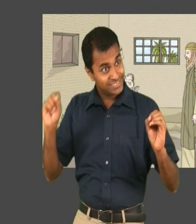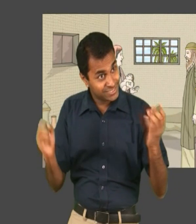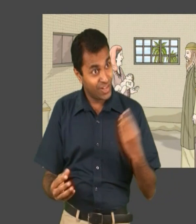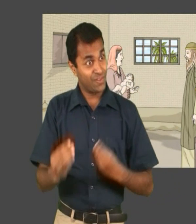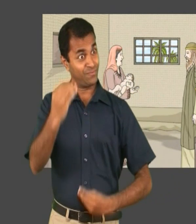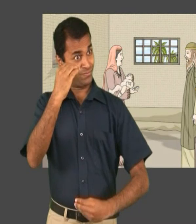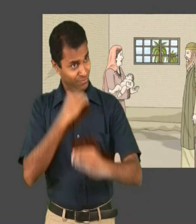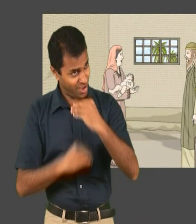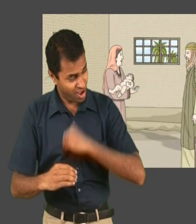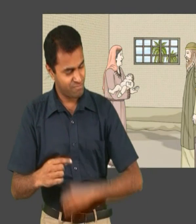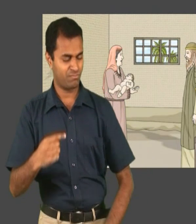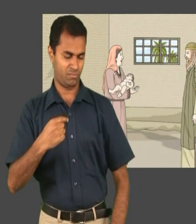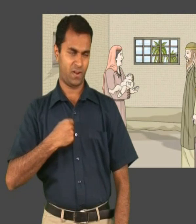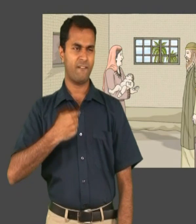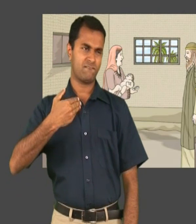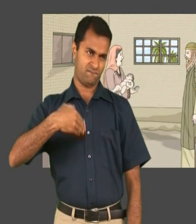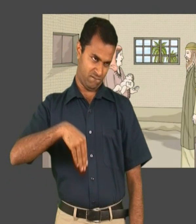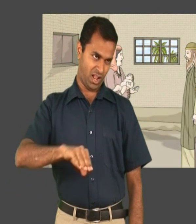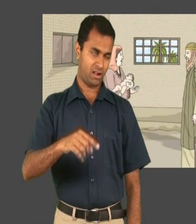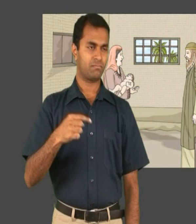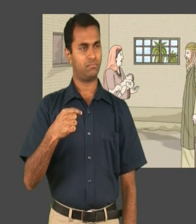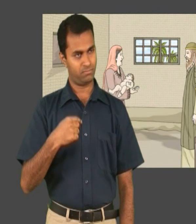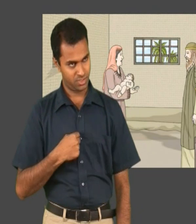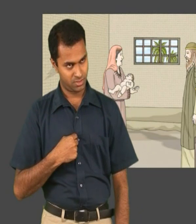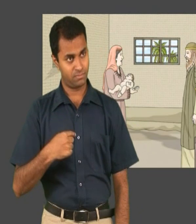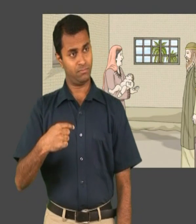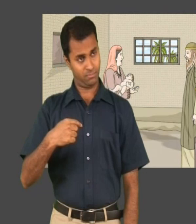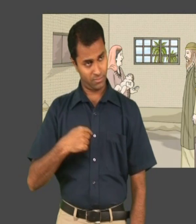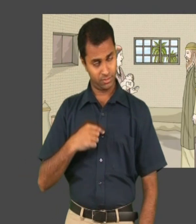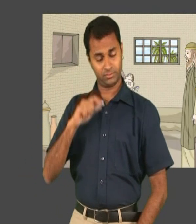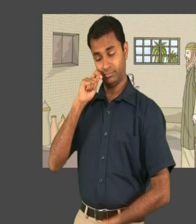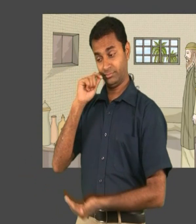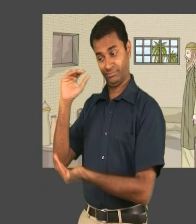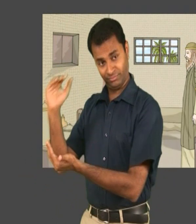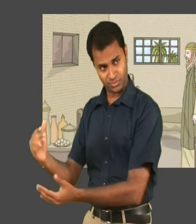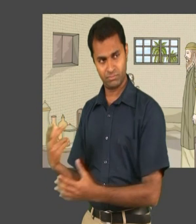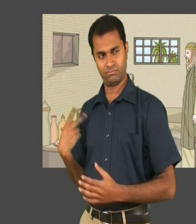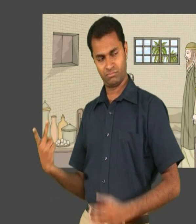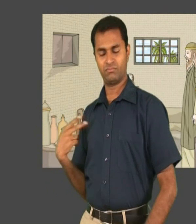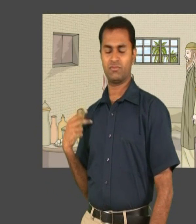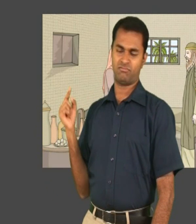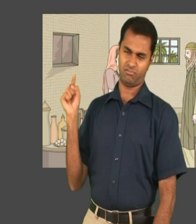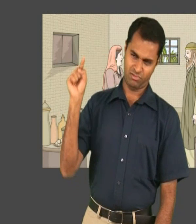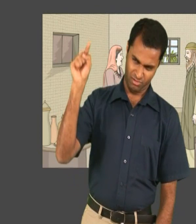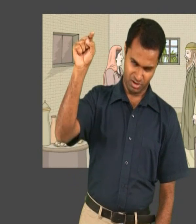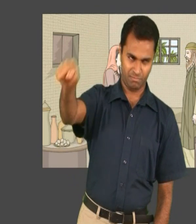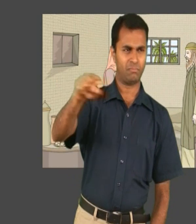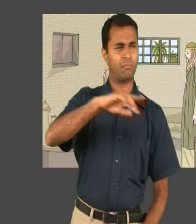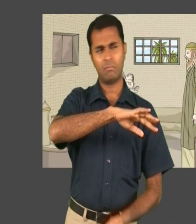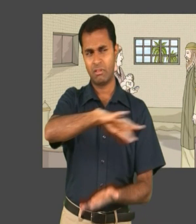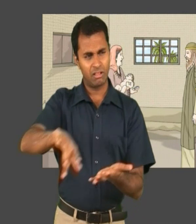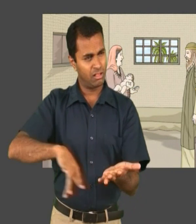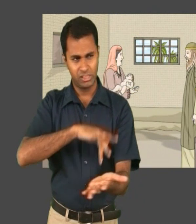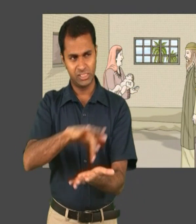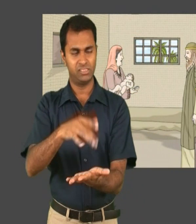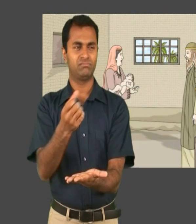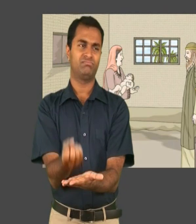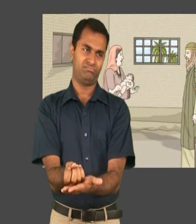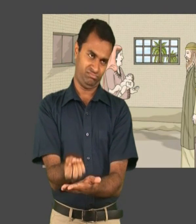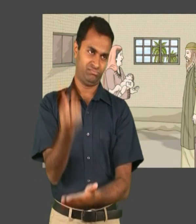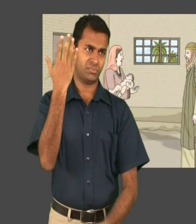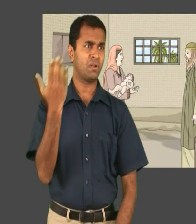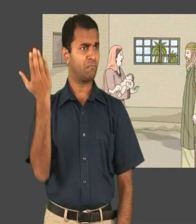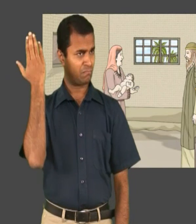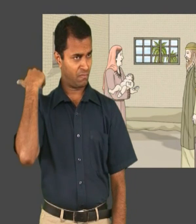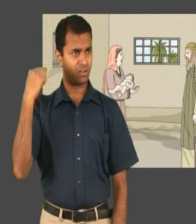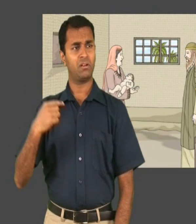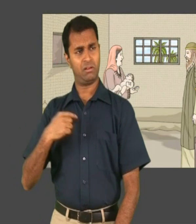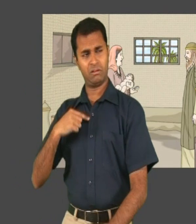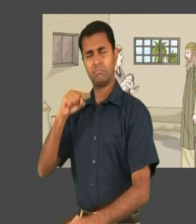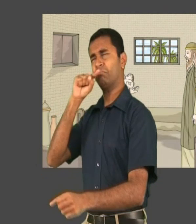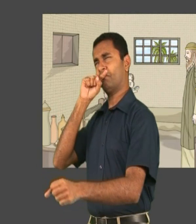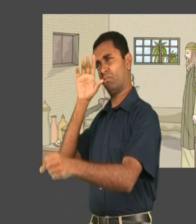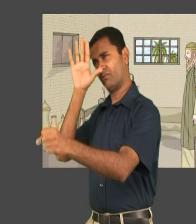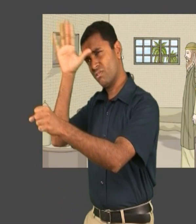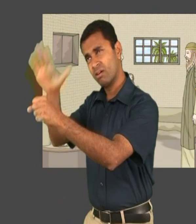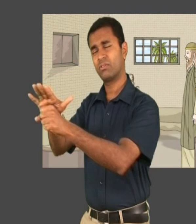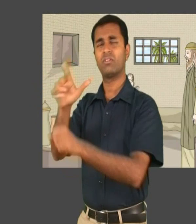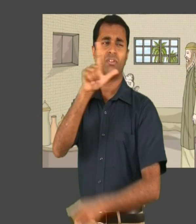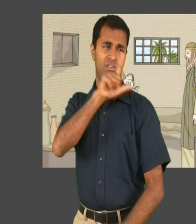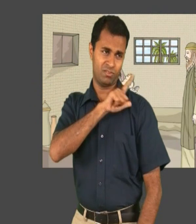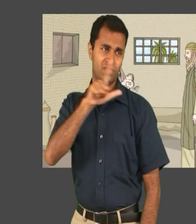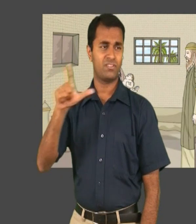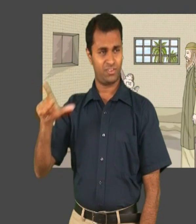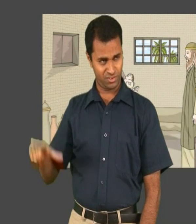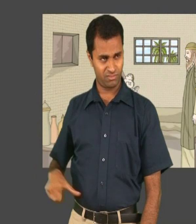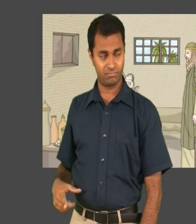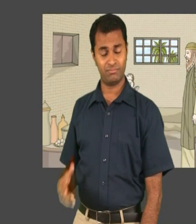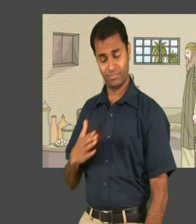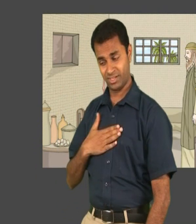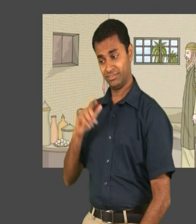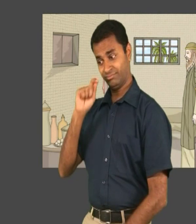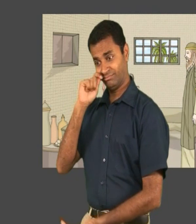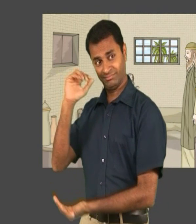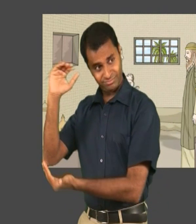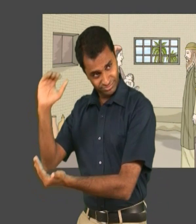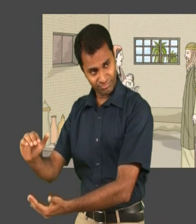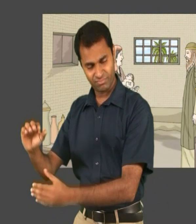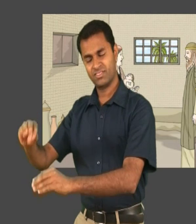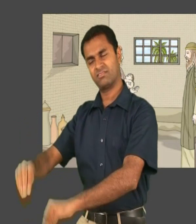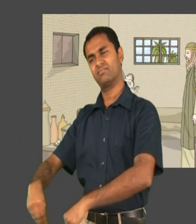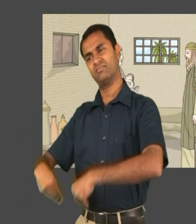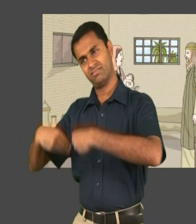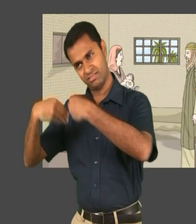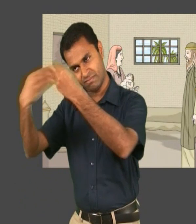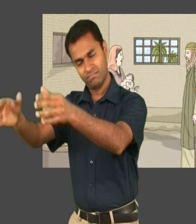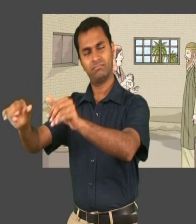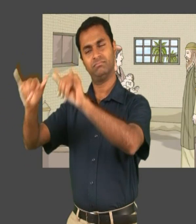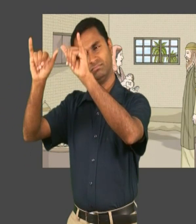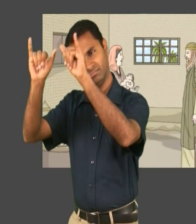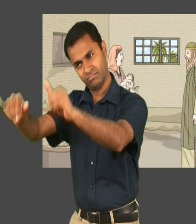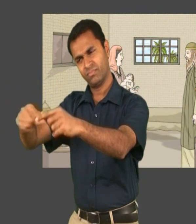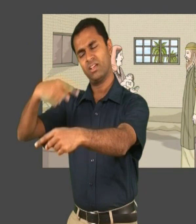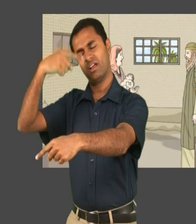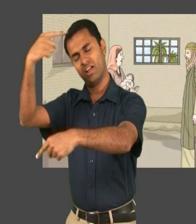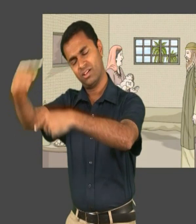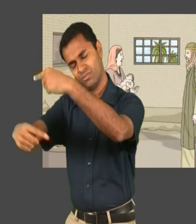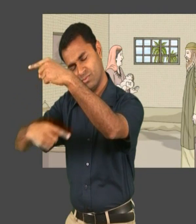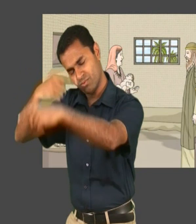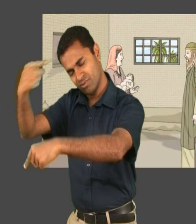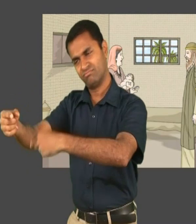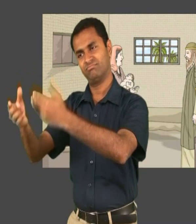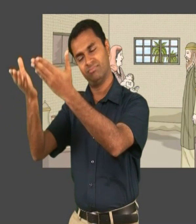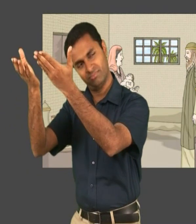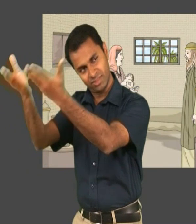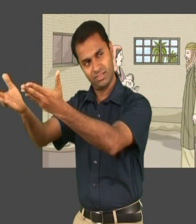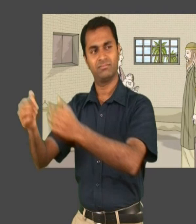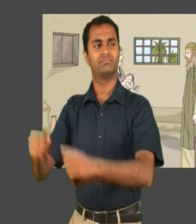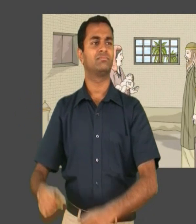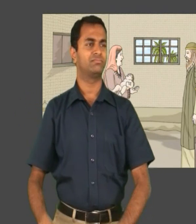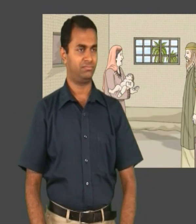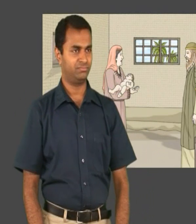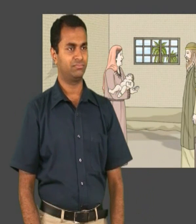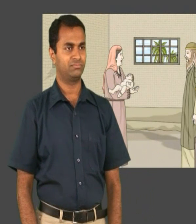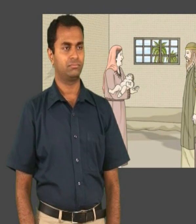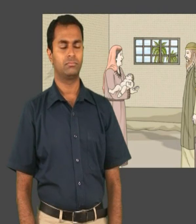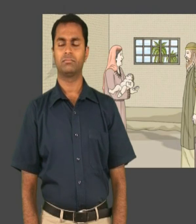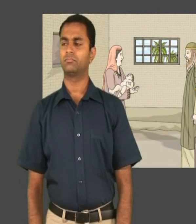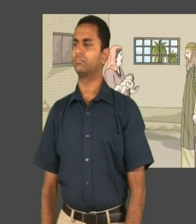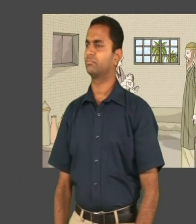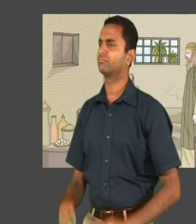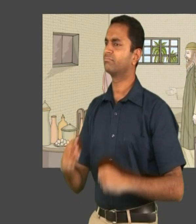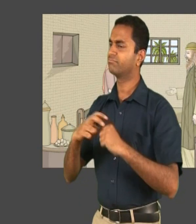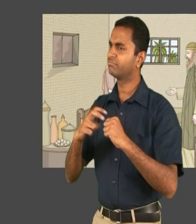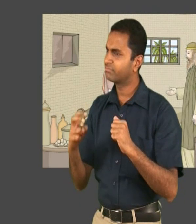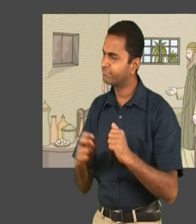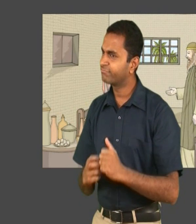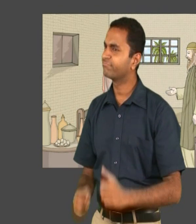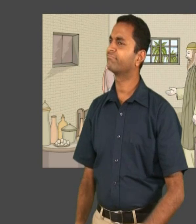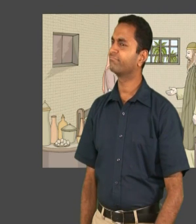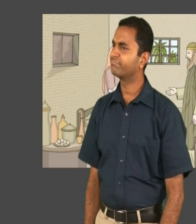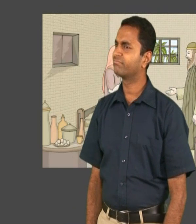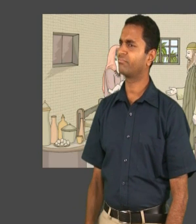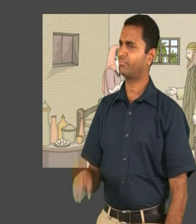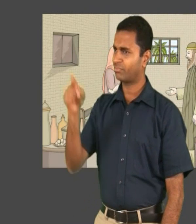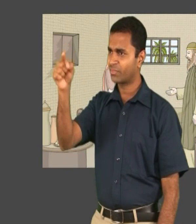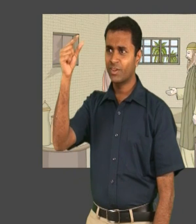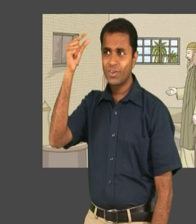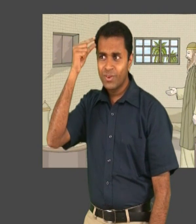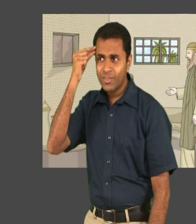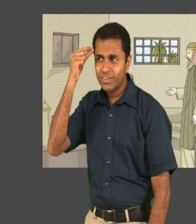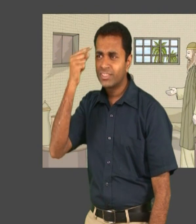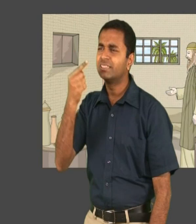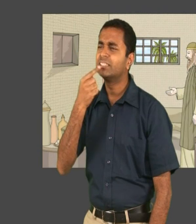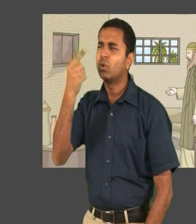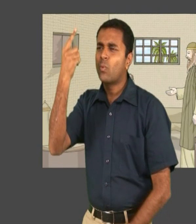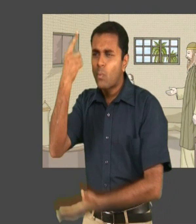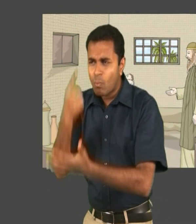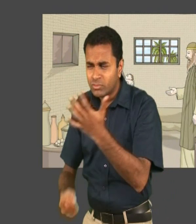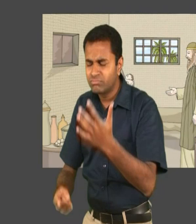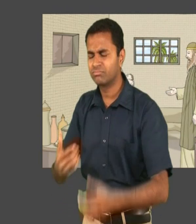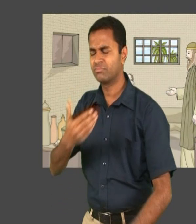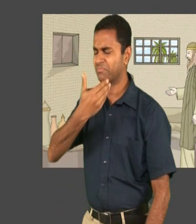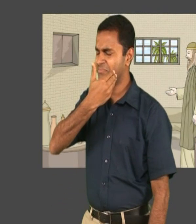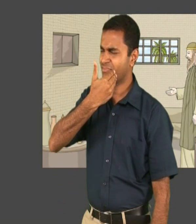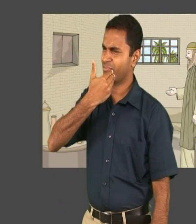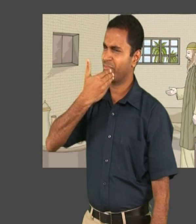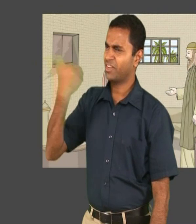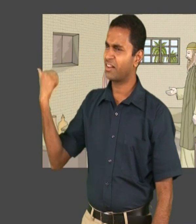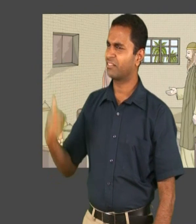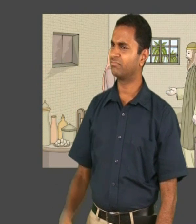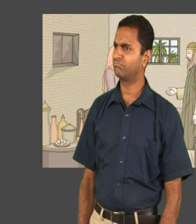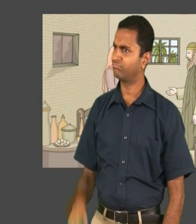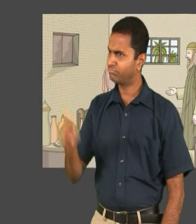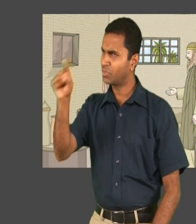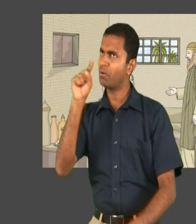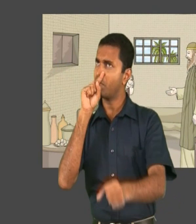“After the boy is weaned,” she said to her husband, “I will take him to appear before the LORD and to stay there permanently.”